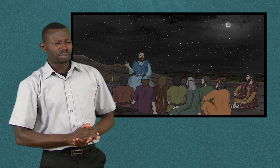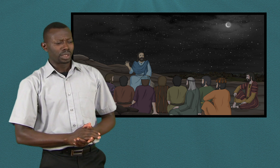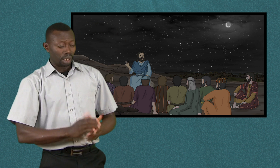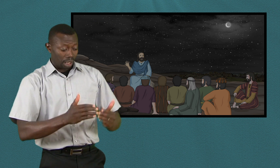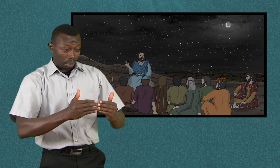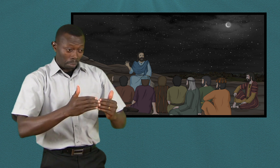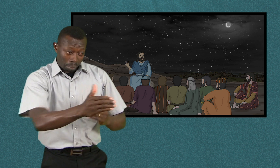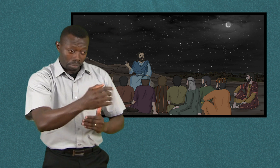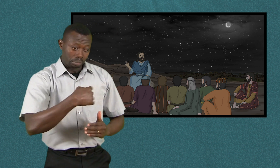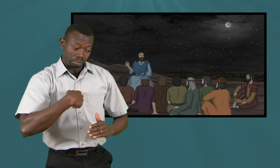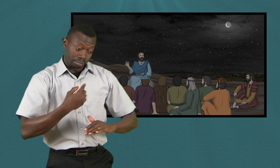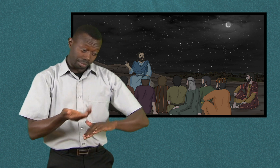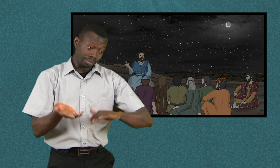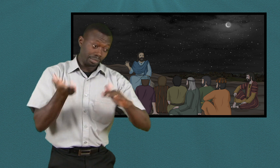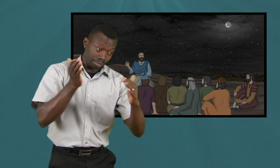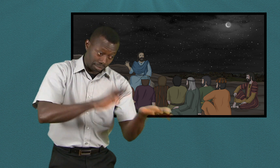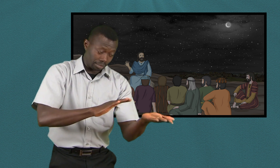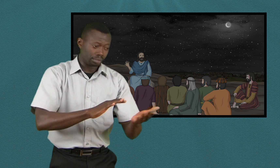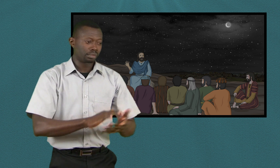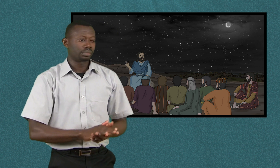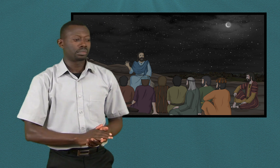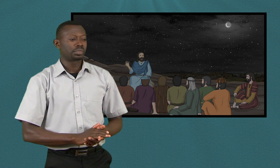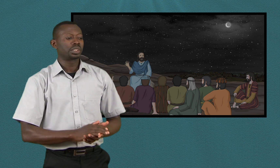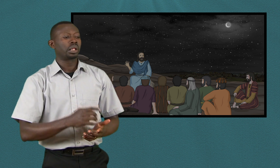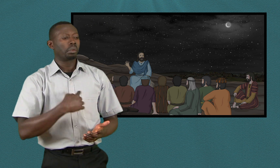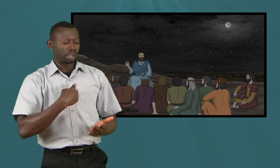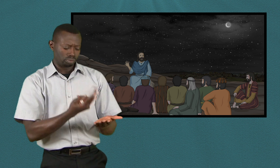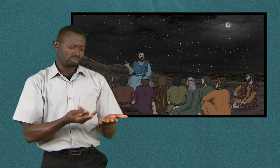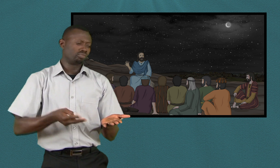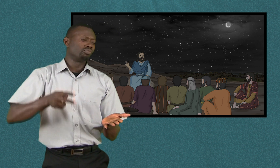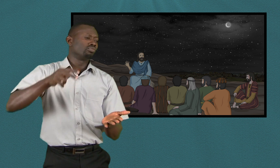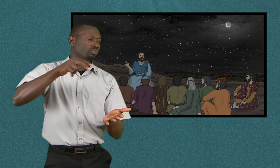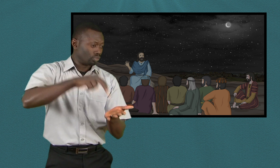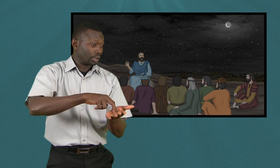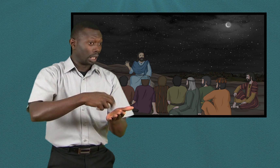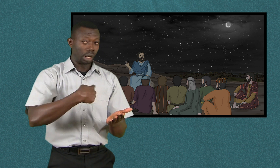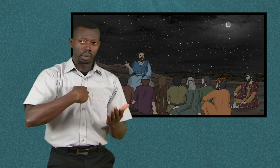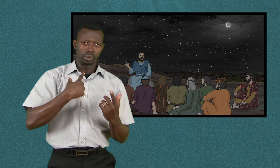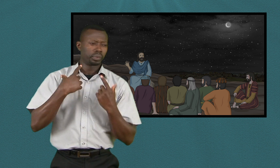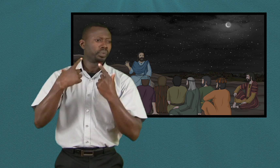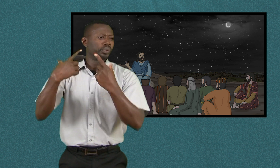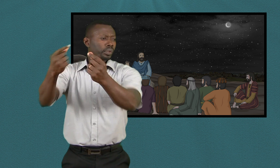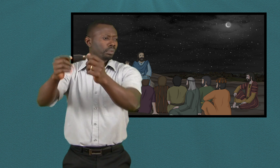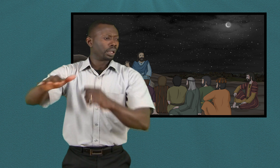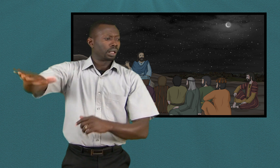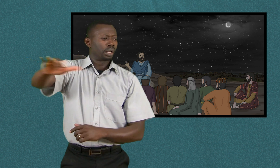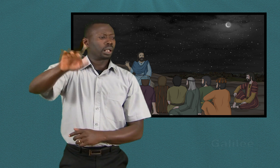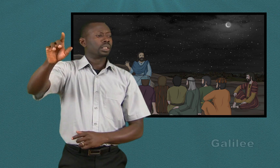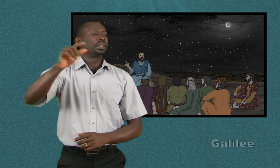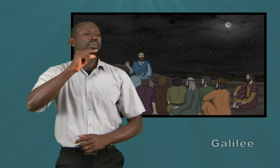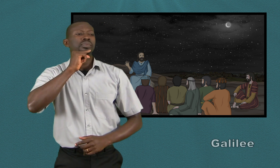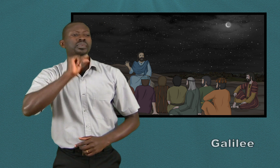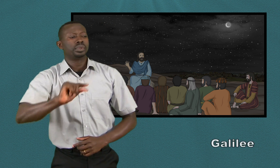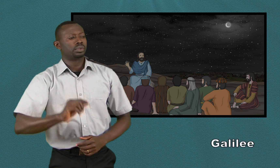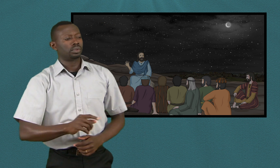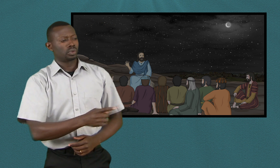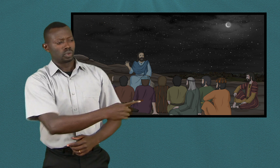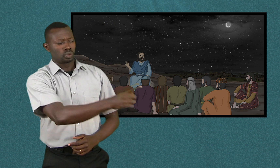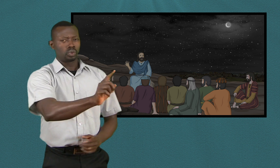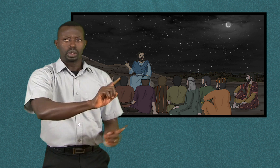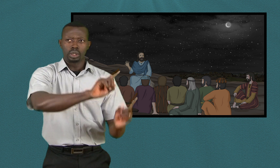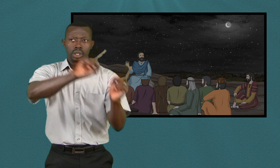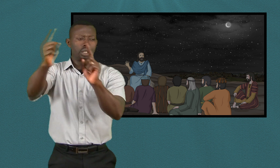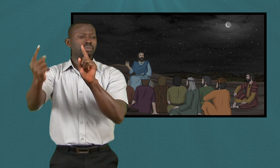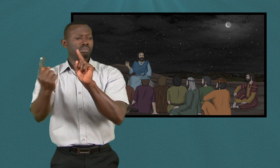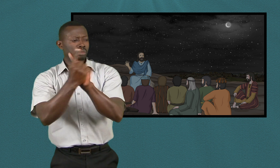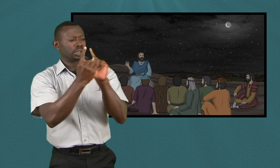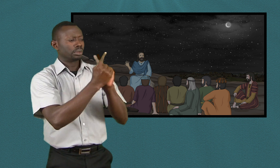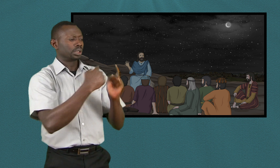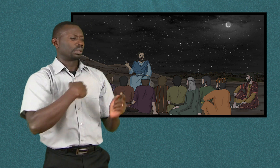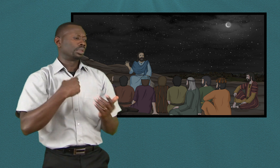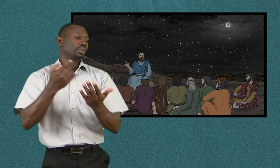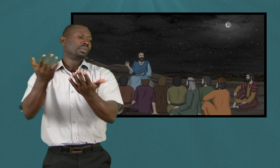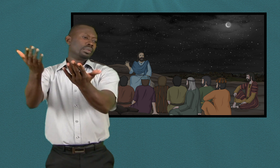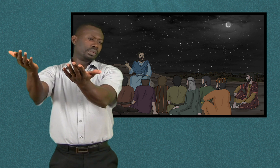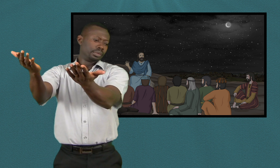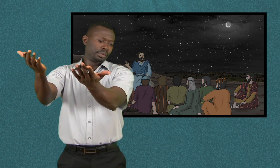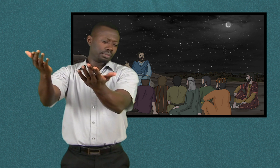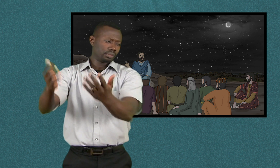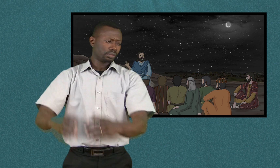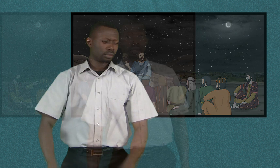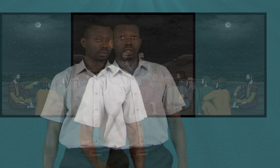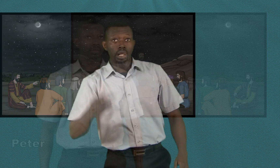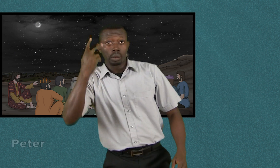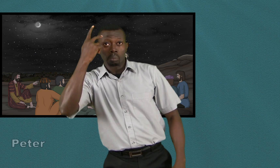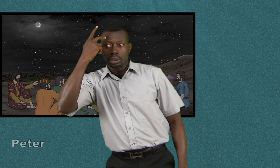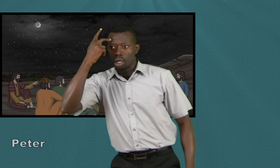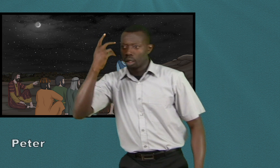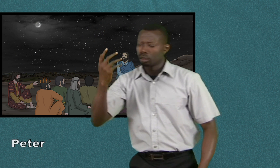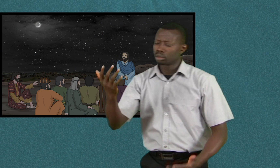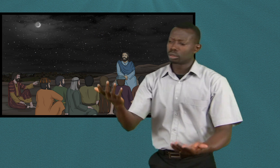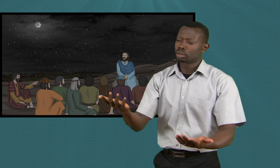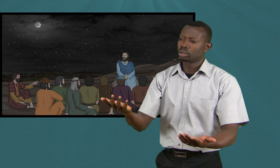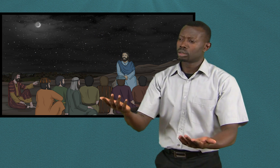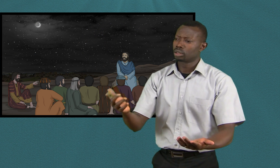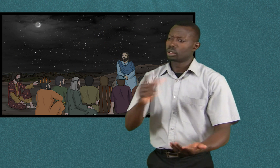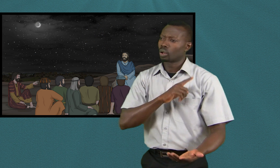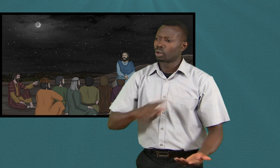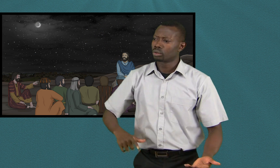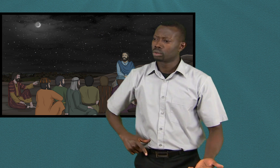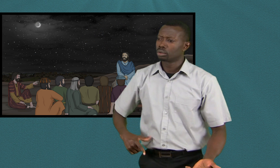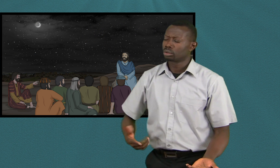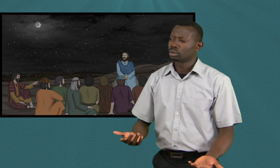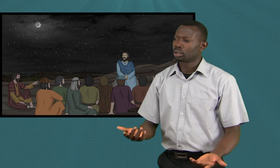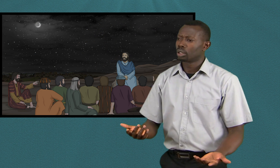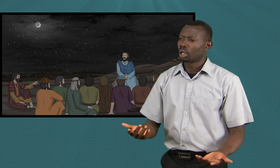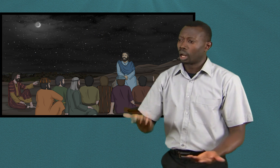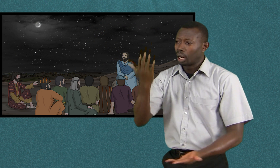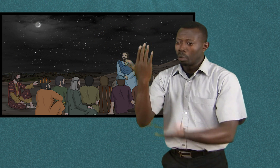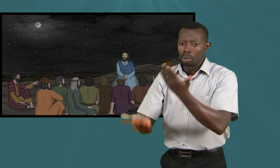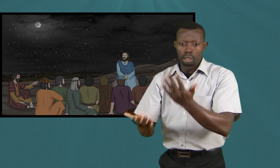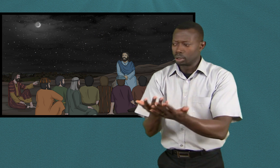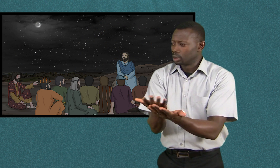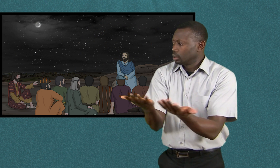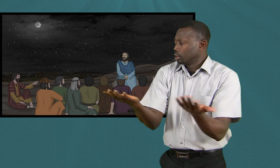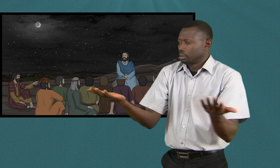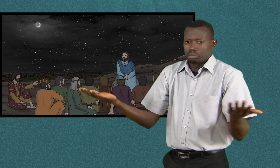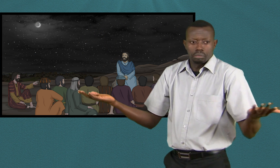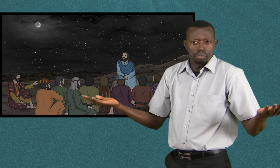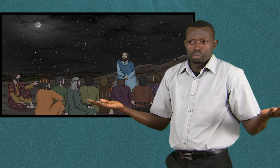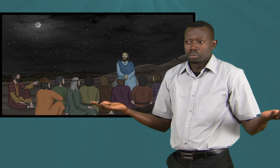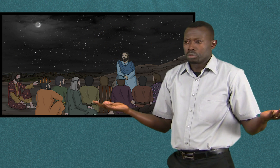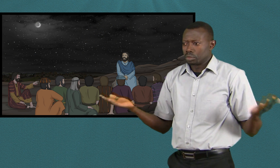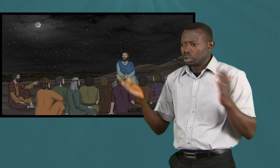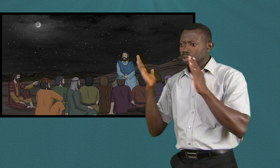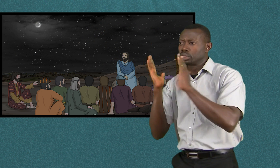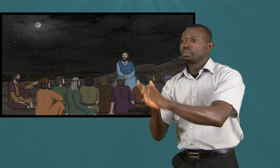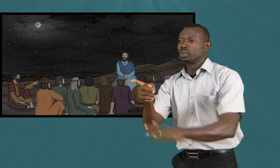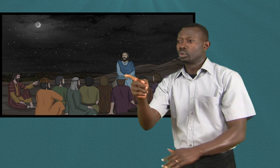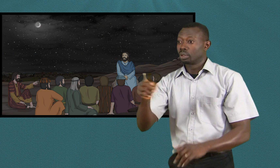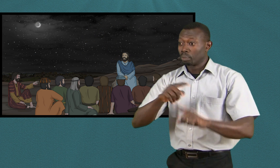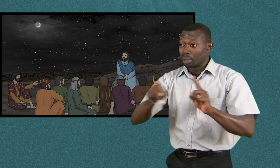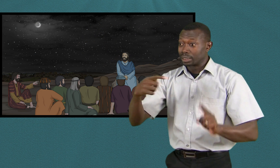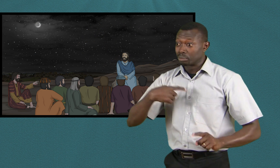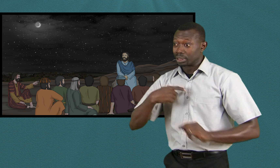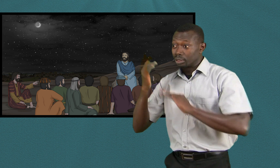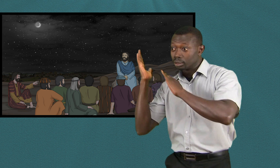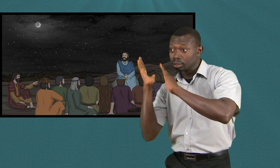Peter said to Him, “Even if all fall away on account of You, I never will.”